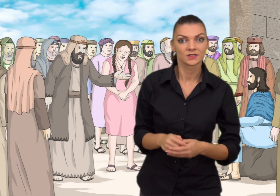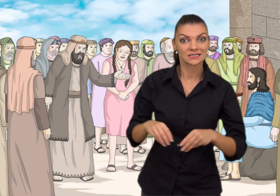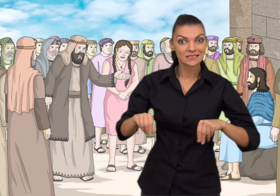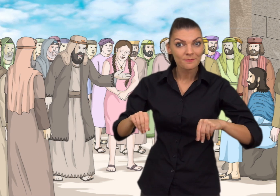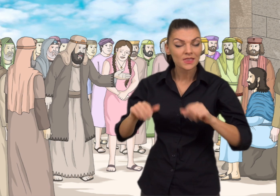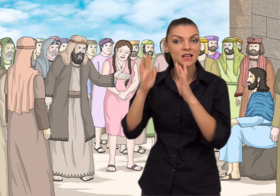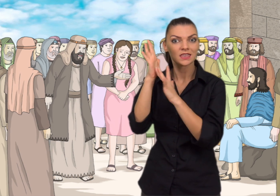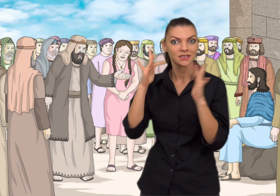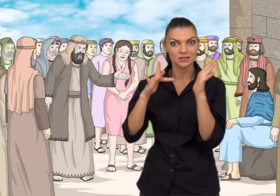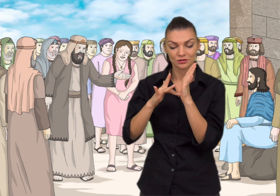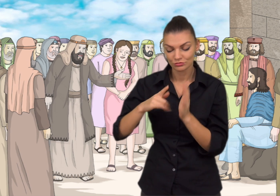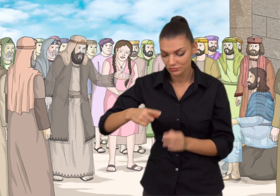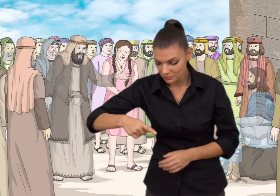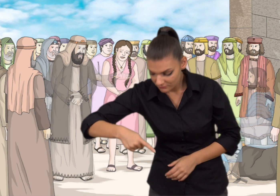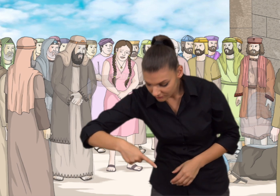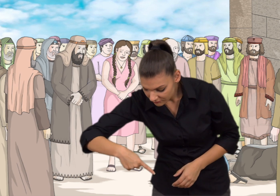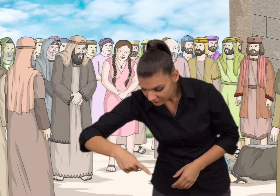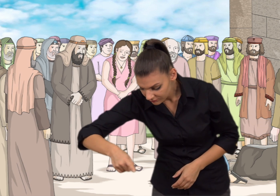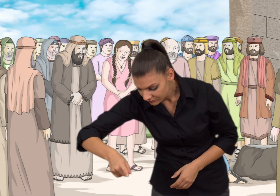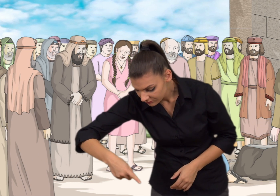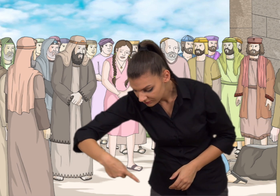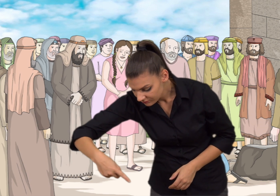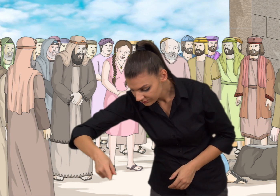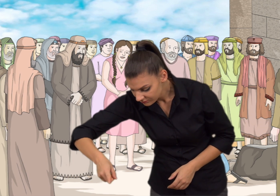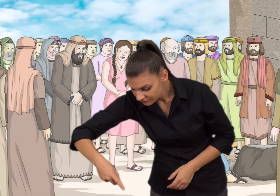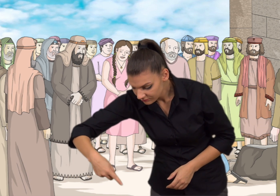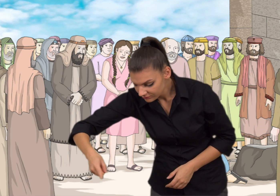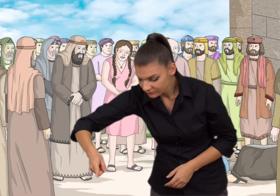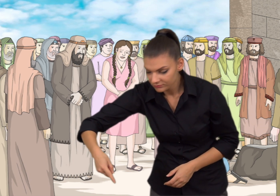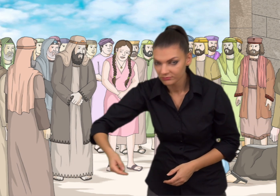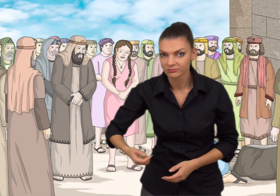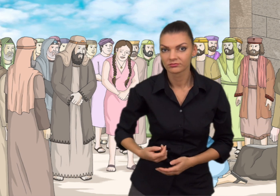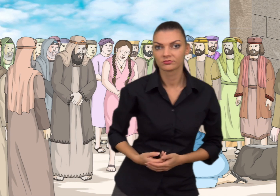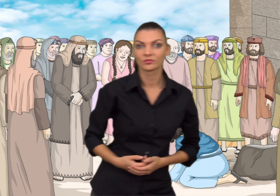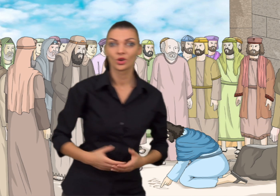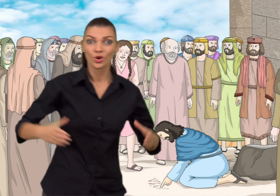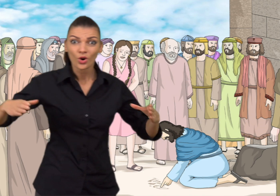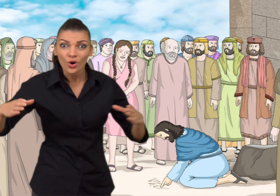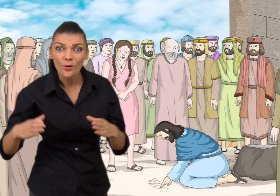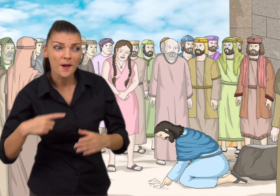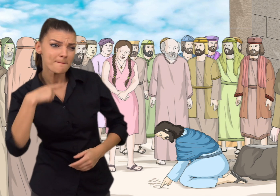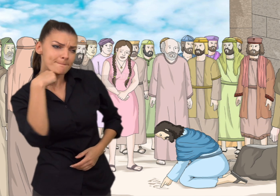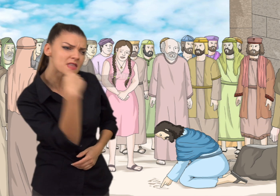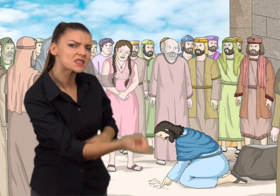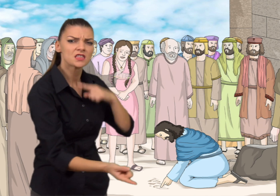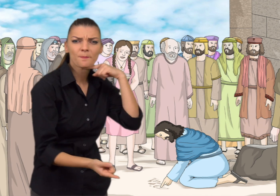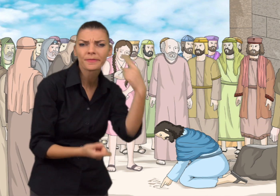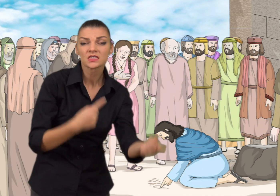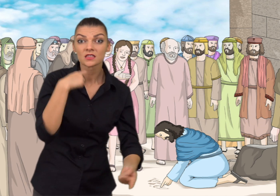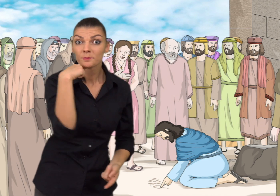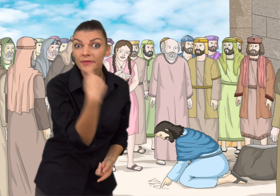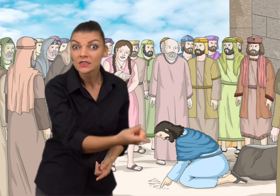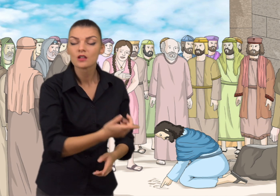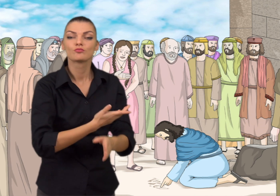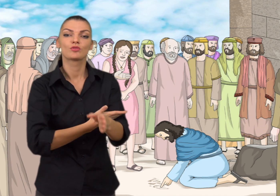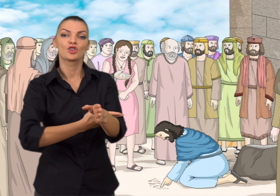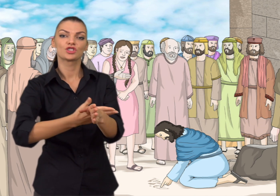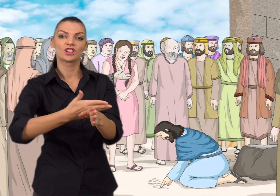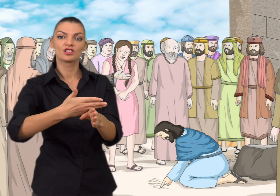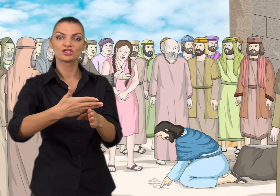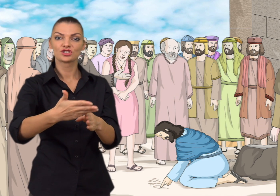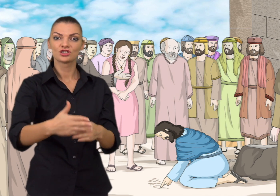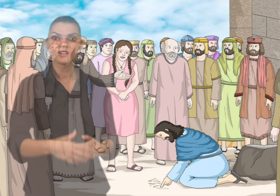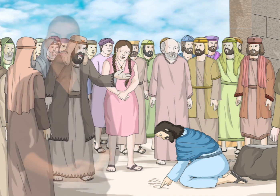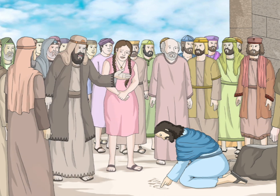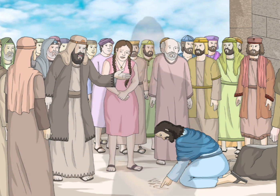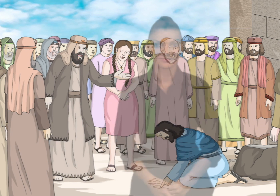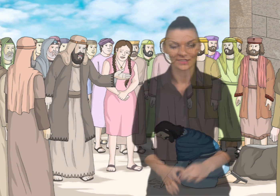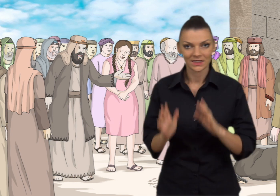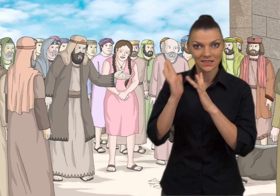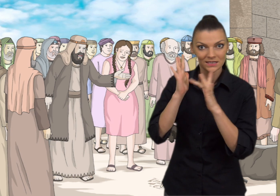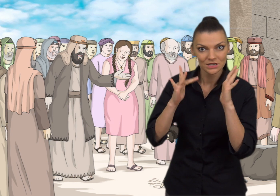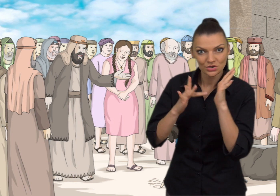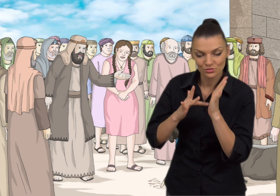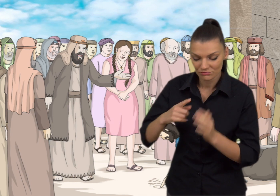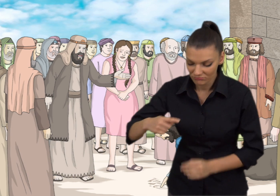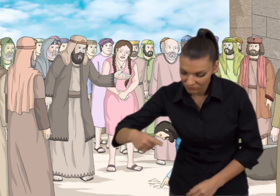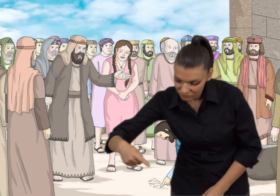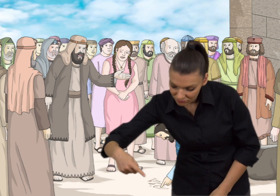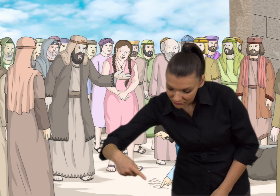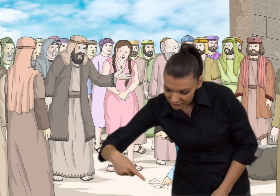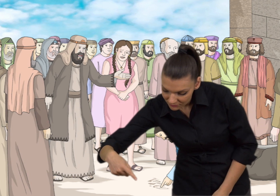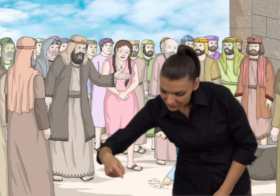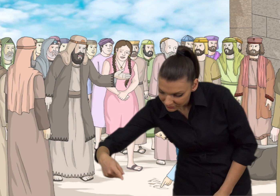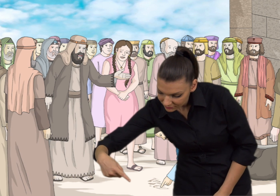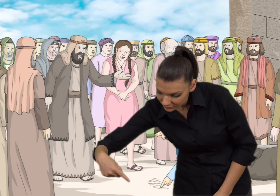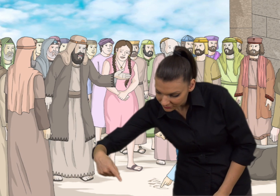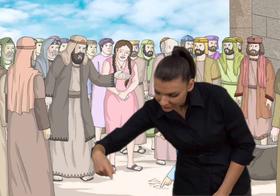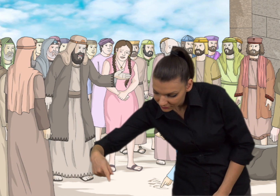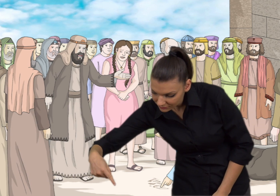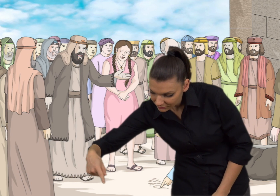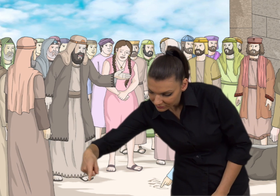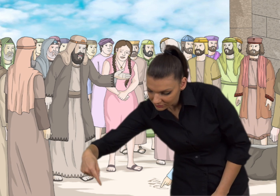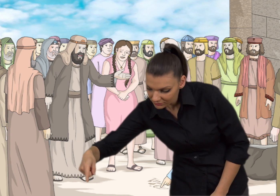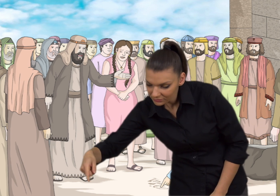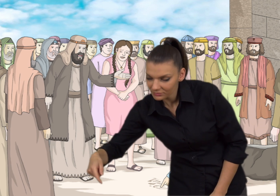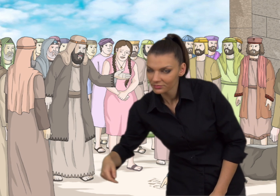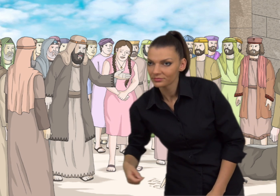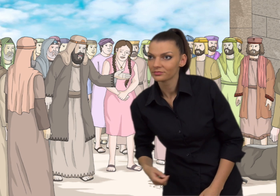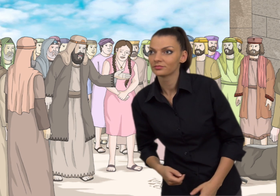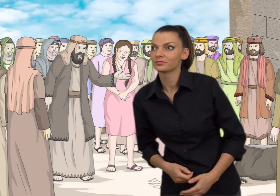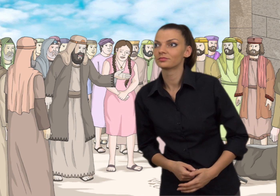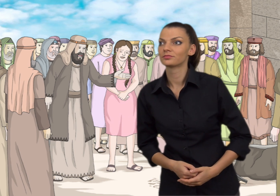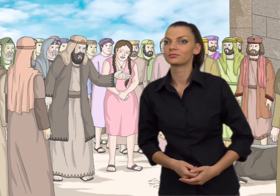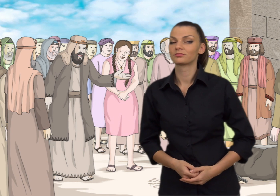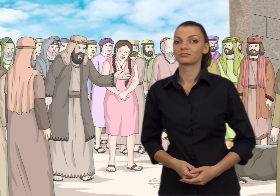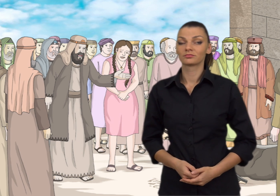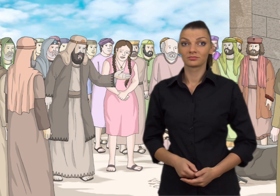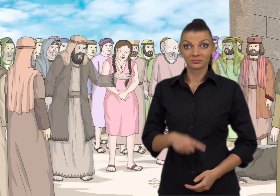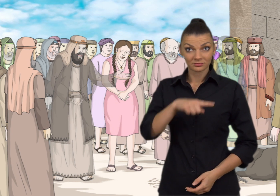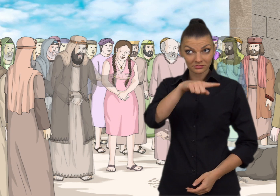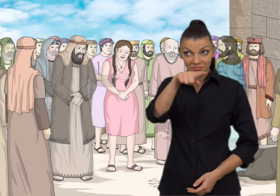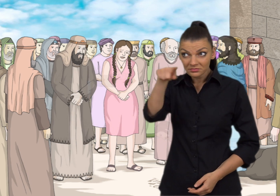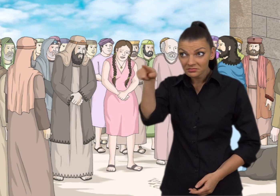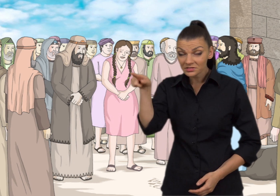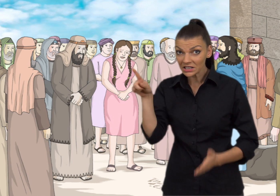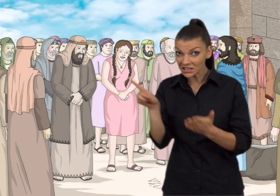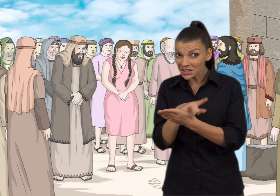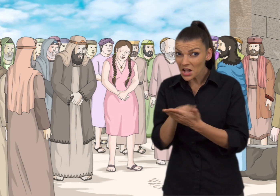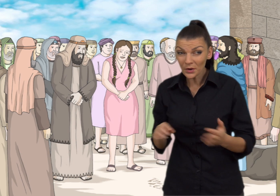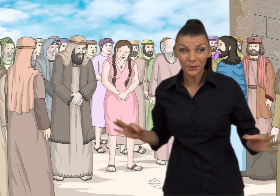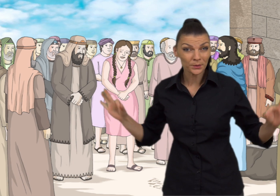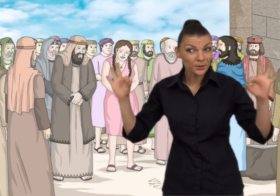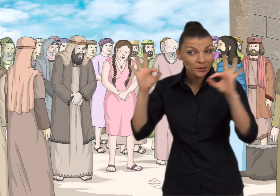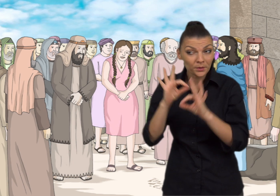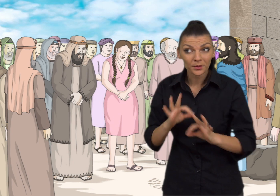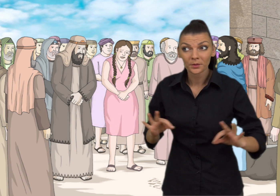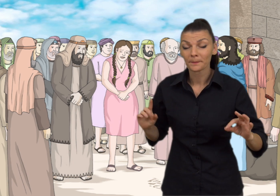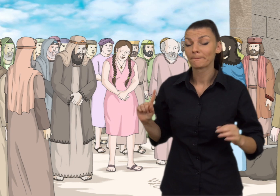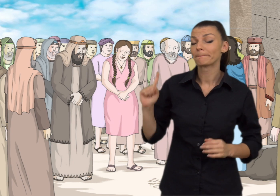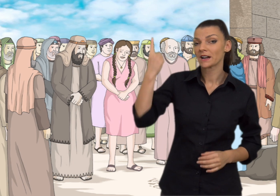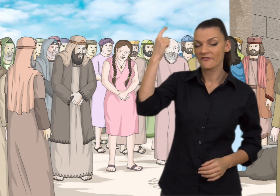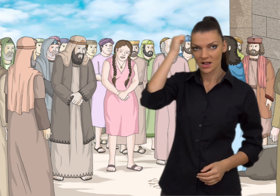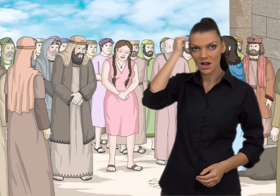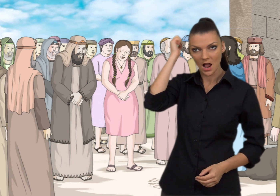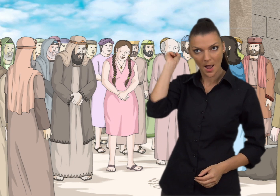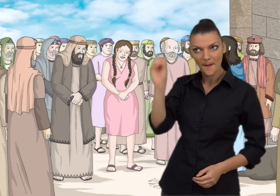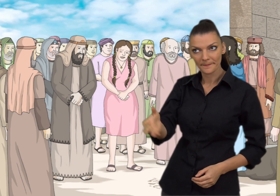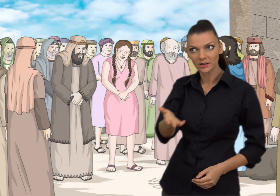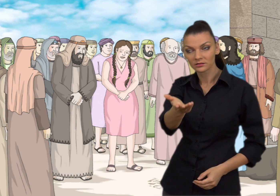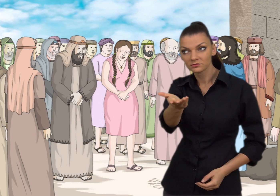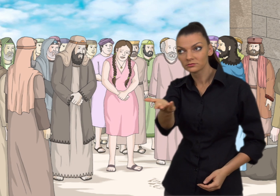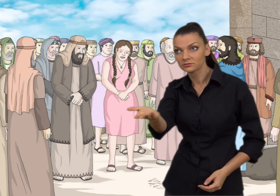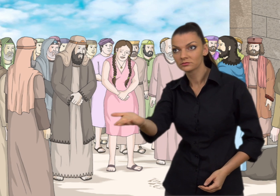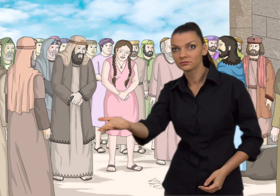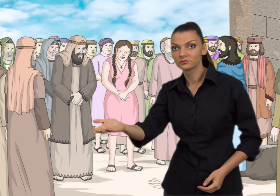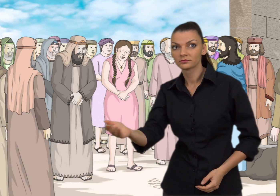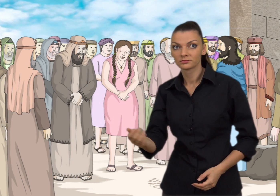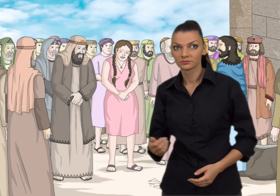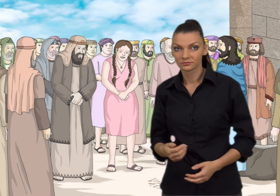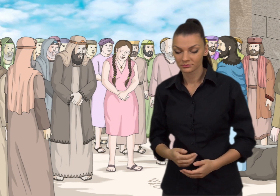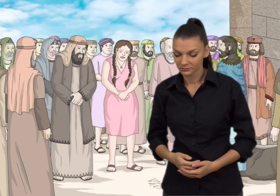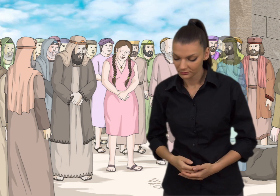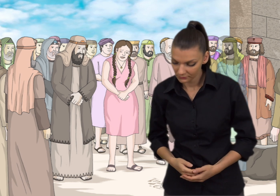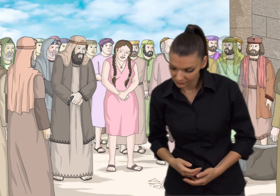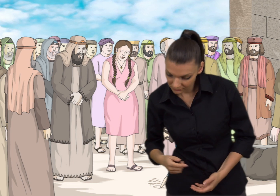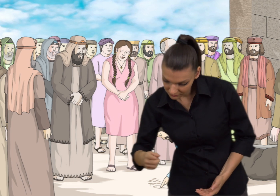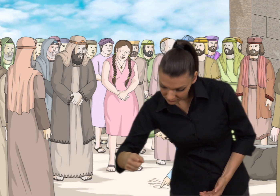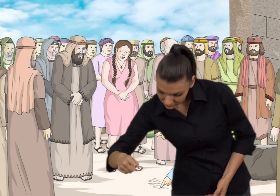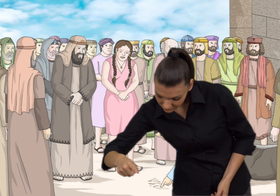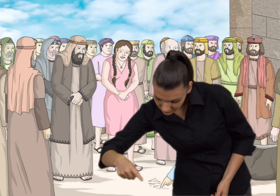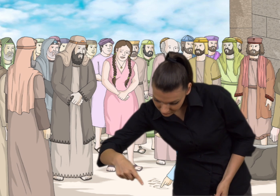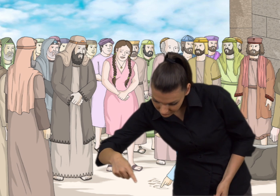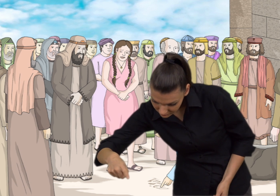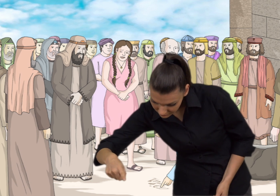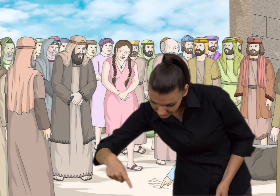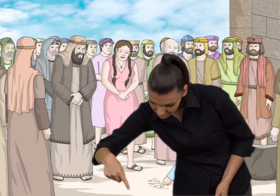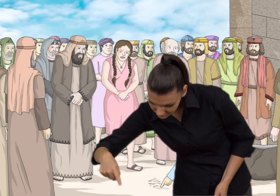But Jesus bent down and began to write on the ground with His finger. When they continued to question Him, He straightened up and said to them, “Let him who is without sin among you be the first to cast a stone at her.”